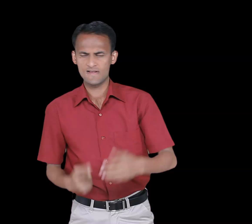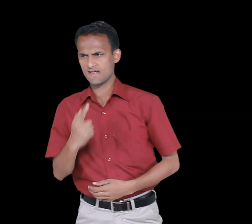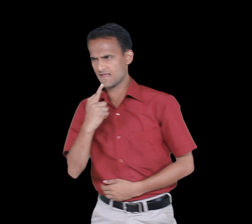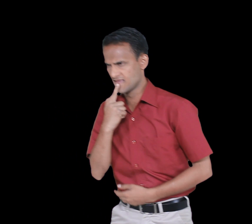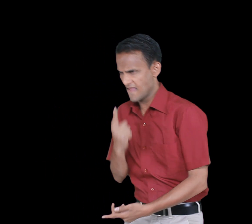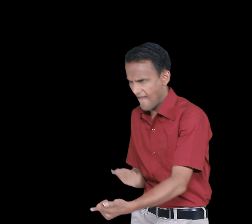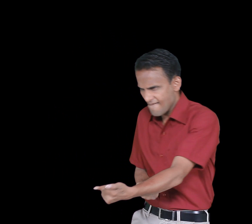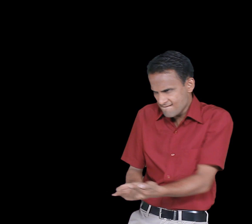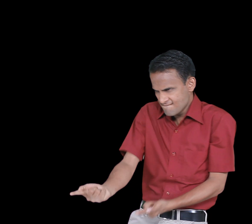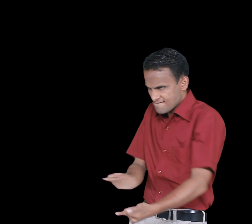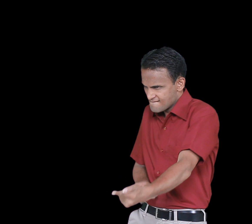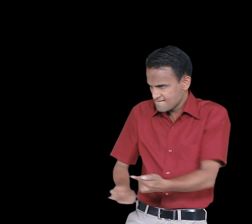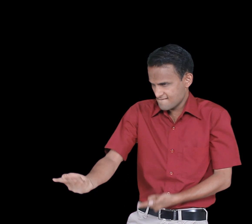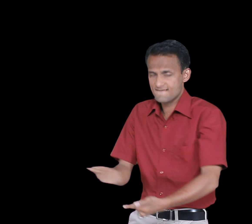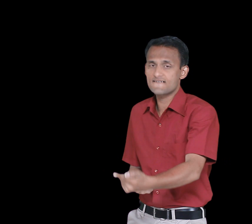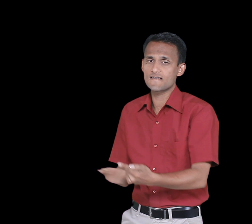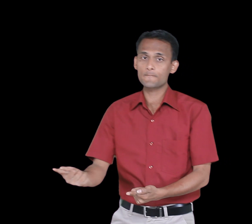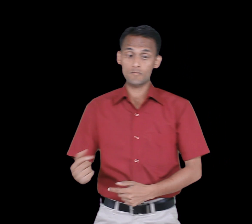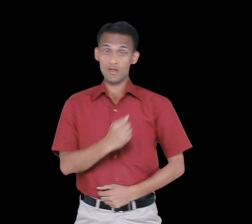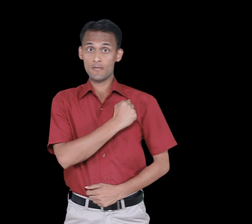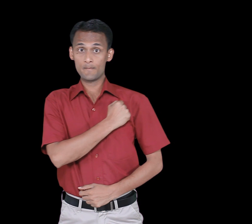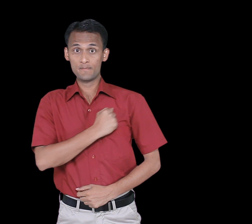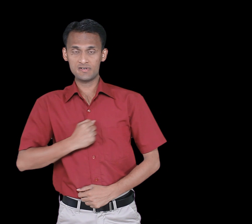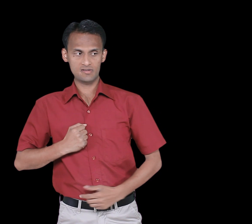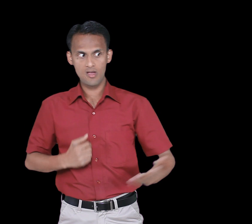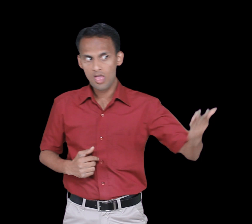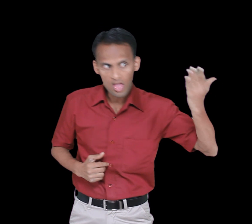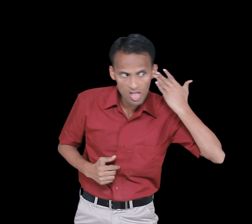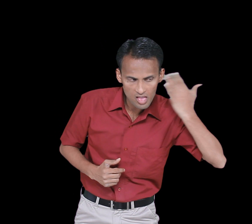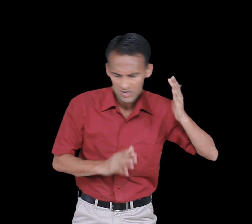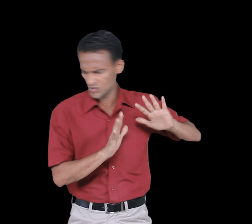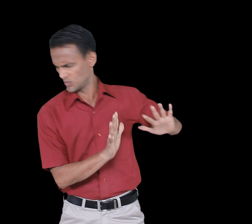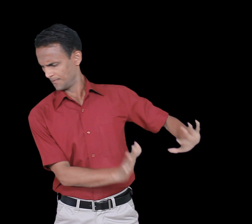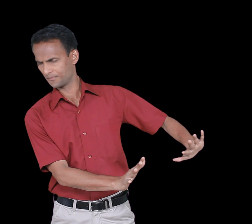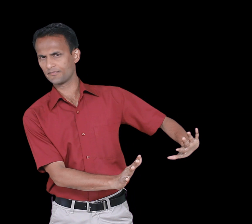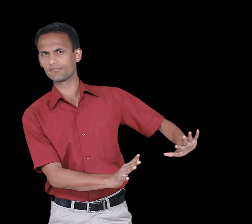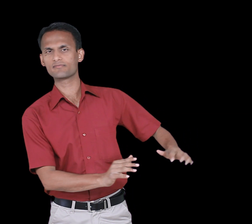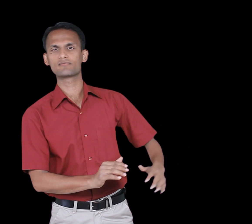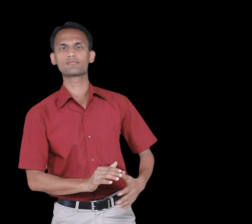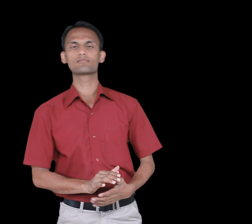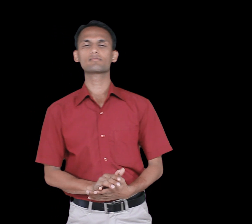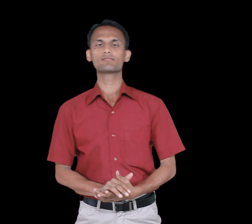Joseph resists temptation